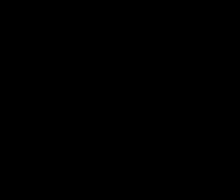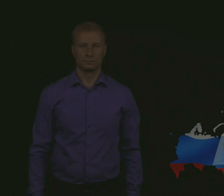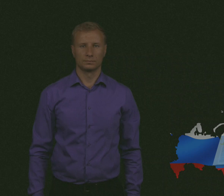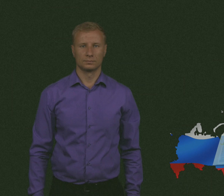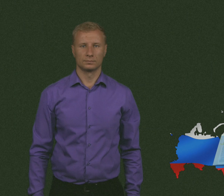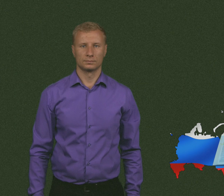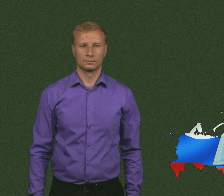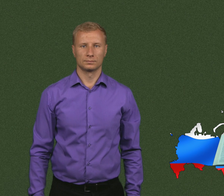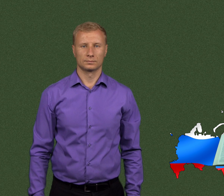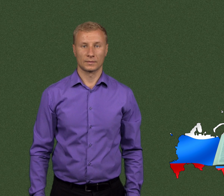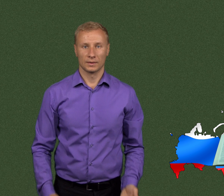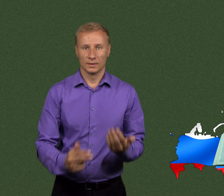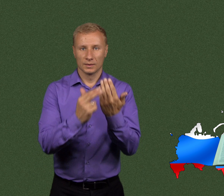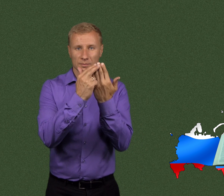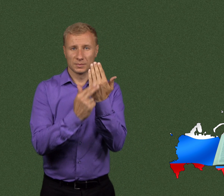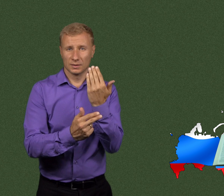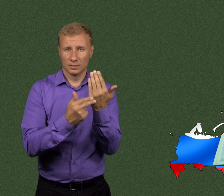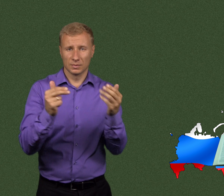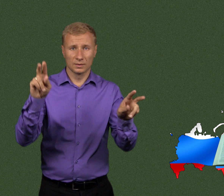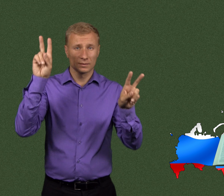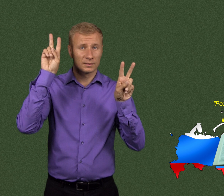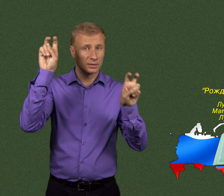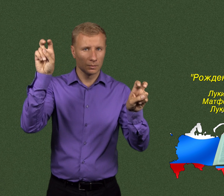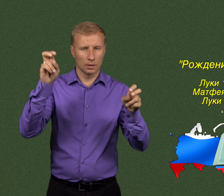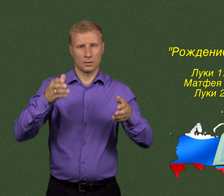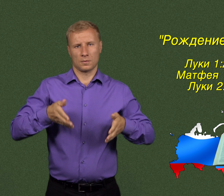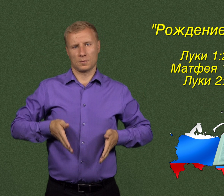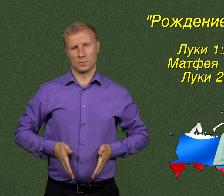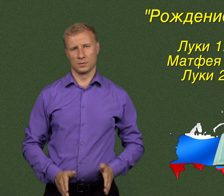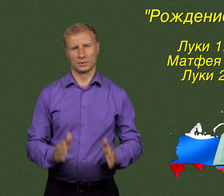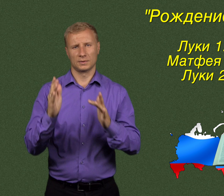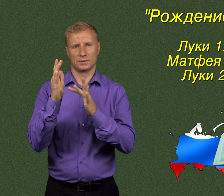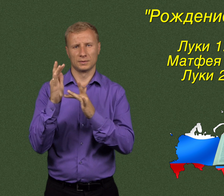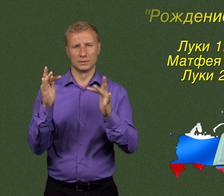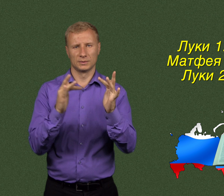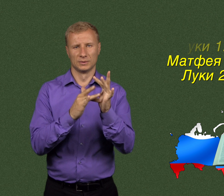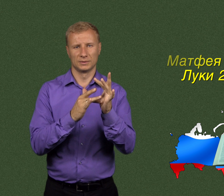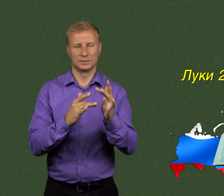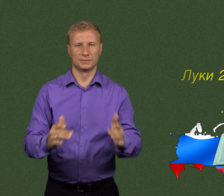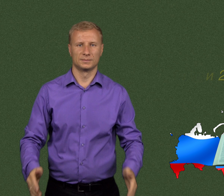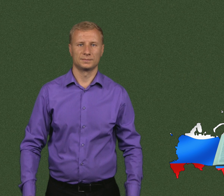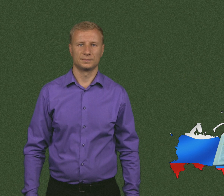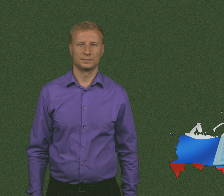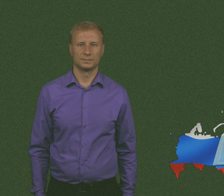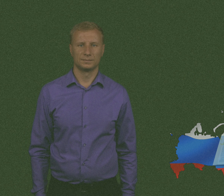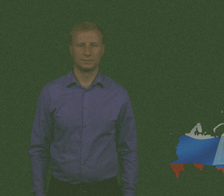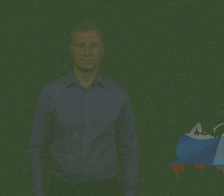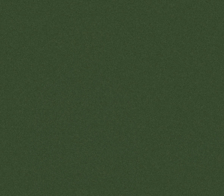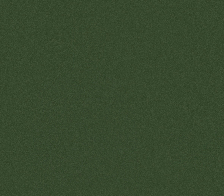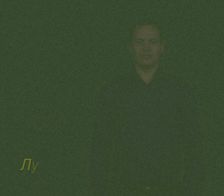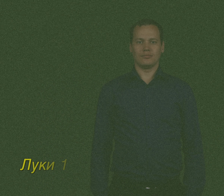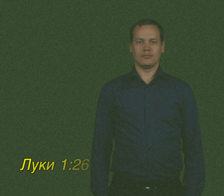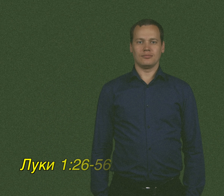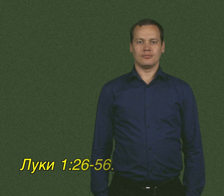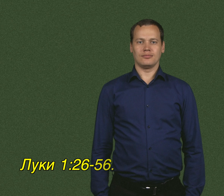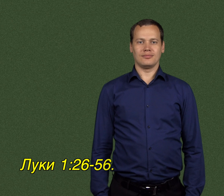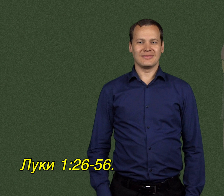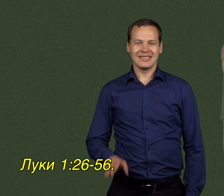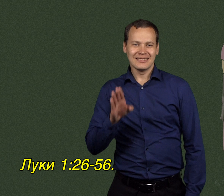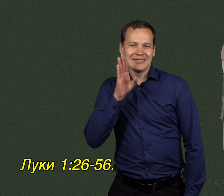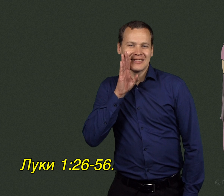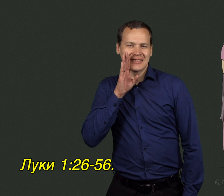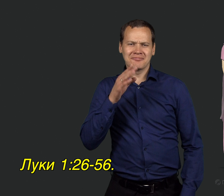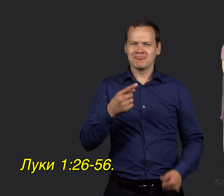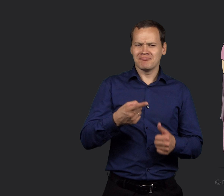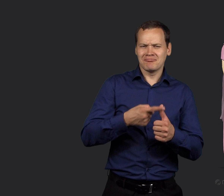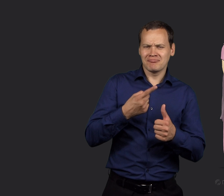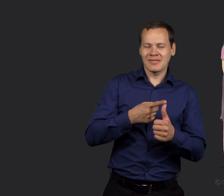This is how the birth of Jesus Christ came about: His mother Mary was pledged in marriage to Joseph, but before they came together, she was found to be with child through the Holy Spirit. Because Joseph her husband was a righteous man and was unwilling to disgrace her publicly, he resolved to divorce her quietly. But after he had pondered these things, an angel of the Lord appeared to him in a dream and said, “Joseph, son of David, do not be afraid to embrace Mary as your wife, for the One conceived in her is from the Holy Spirit. She will give birth to a Son, and you are to give Him the name Jesus, because He will save His people from their sins.” All this took place to fulfill what the Lord had said through the prophet: “Behold, the virgin will be with child and will give birth to a son, and they will call Him Immanuel” (which means, “God with us”). When Joseph woke up, he did as the angel of the Lord had commanded him, and embraced Mary as his wife. But he had no union with her until she gave birth to a Son. And he gave Him the name Jesus.